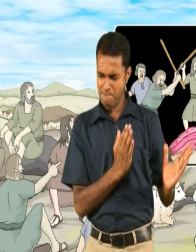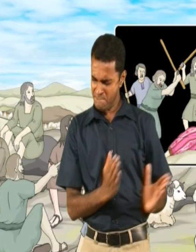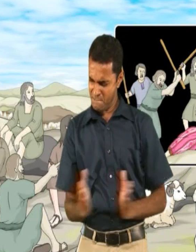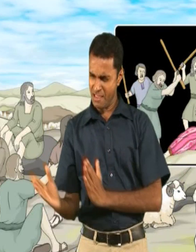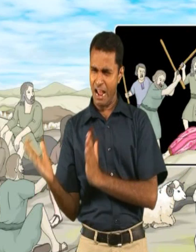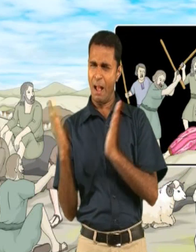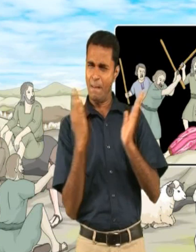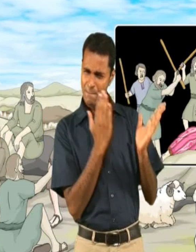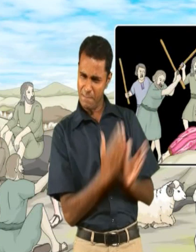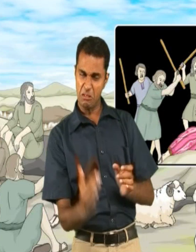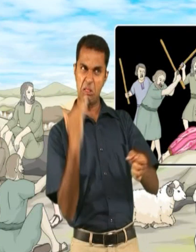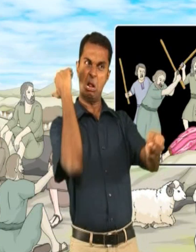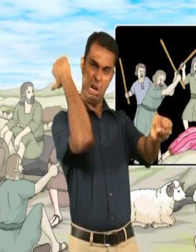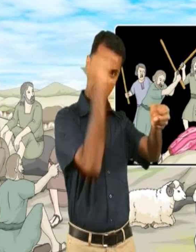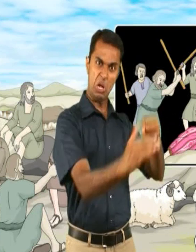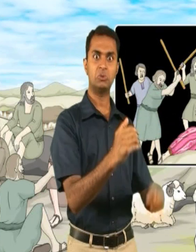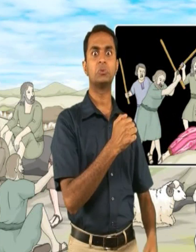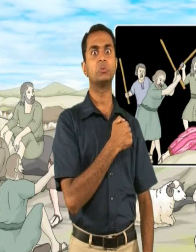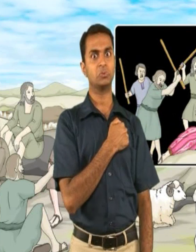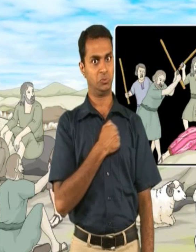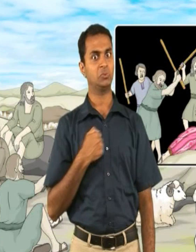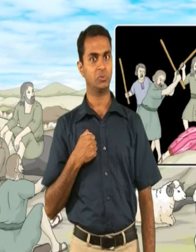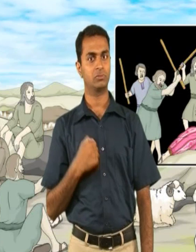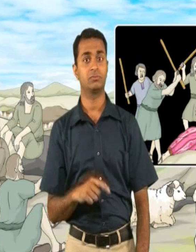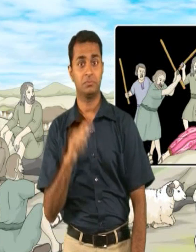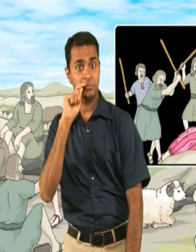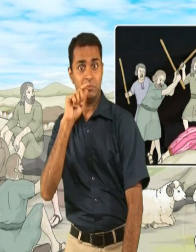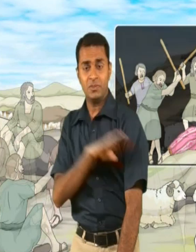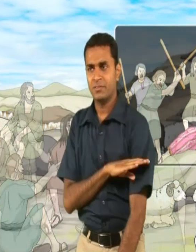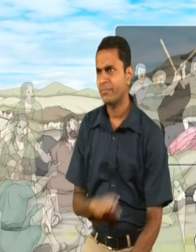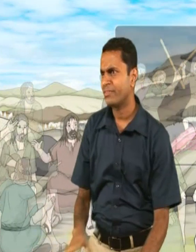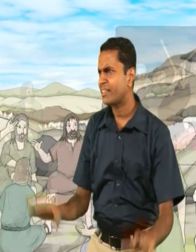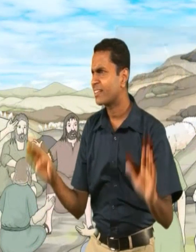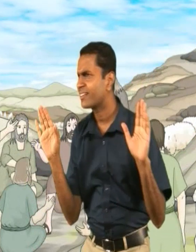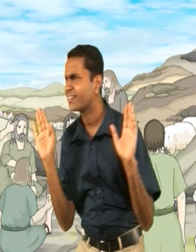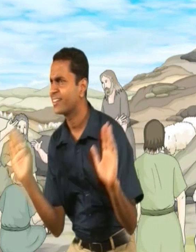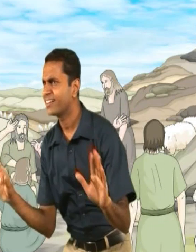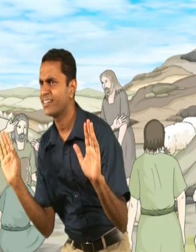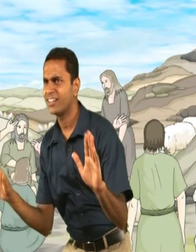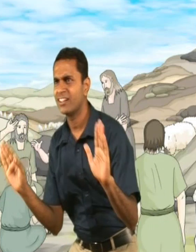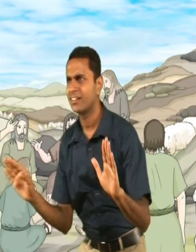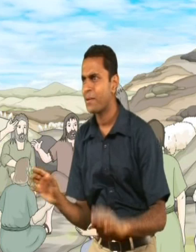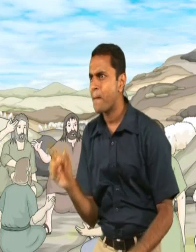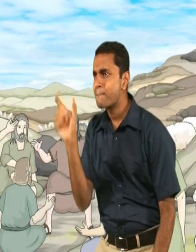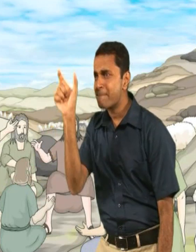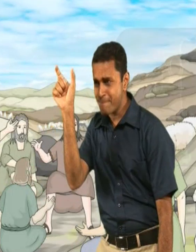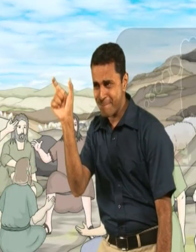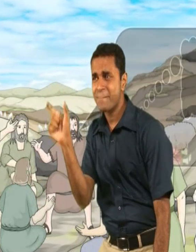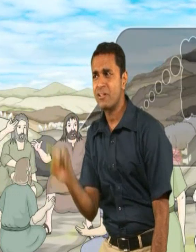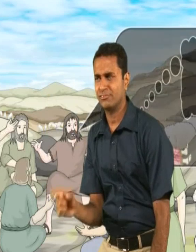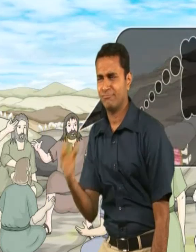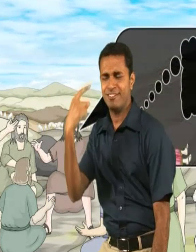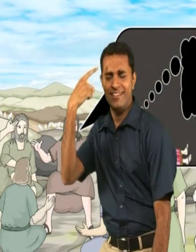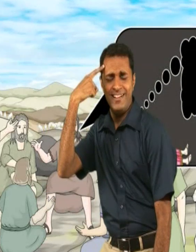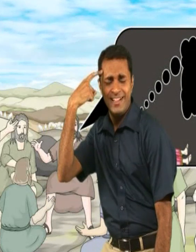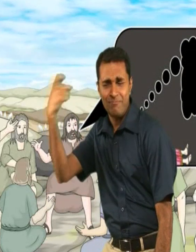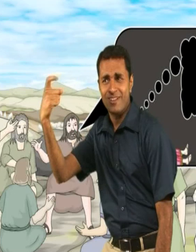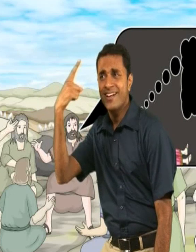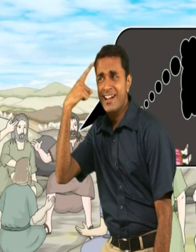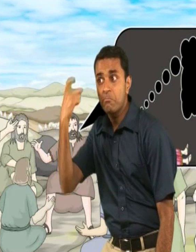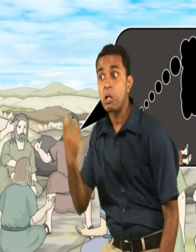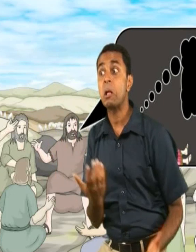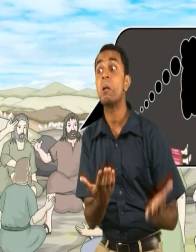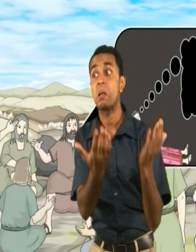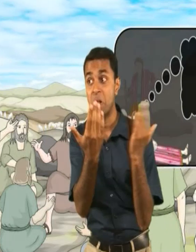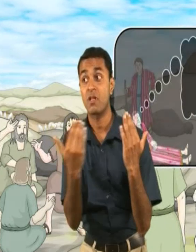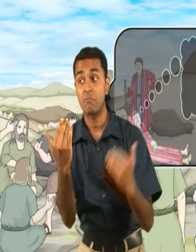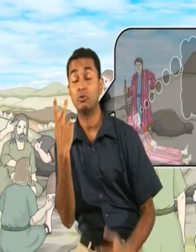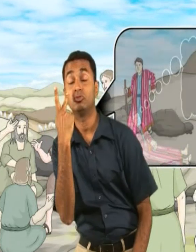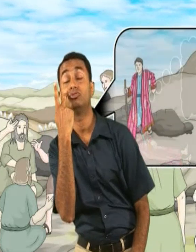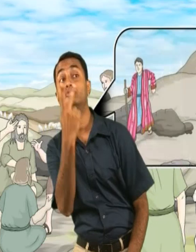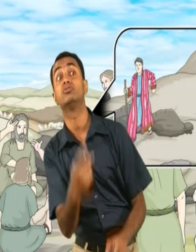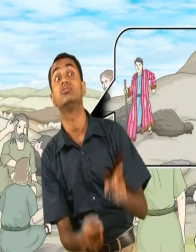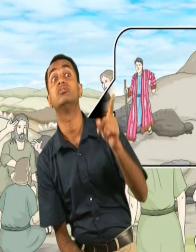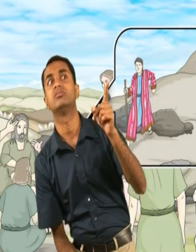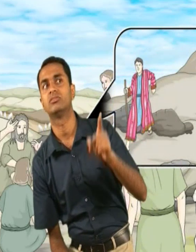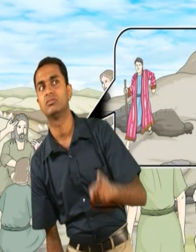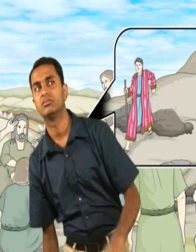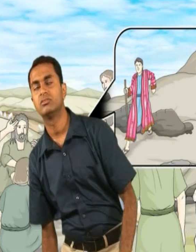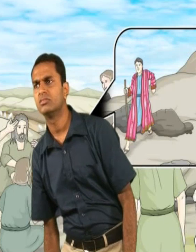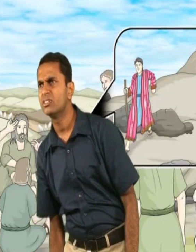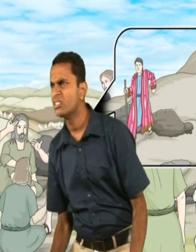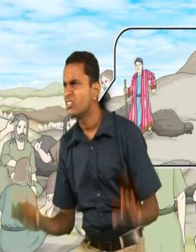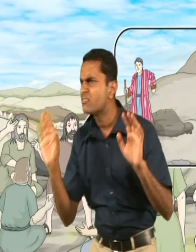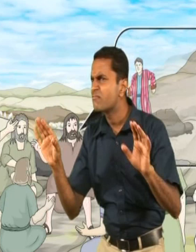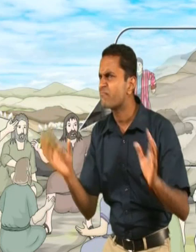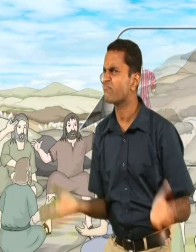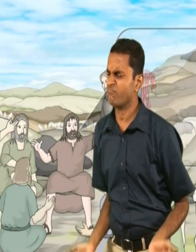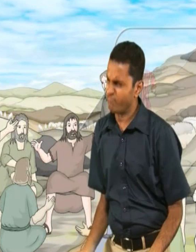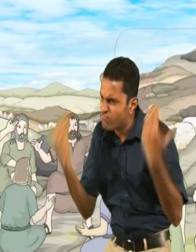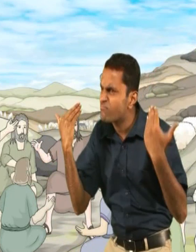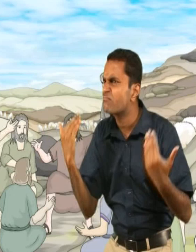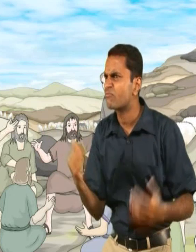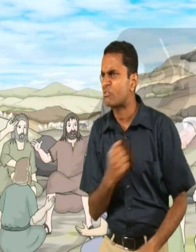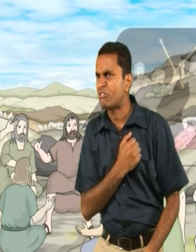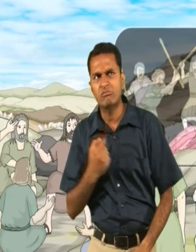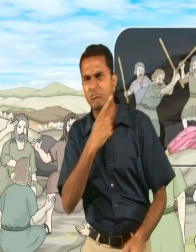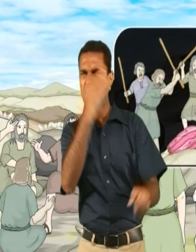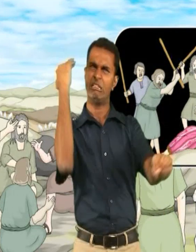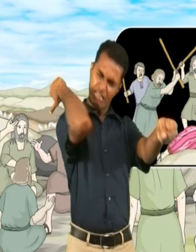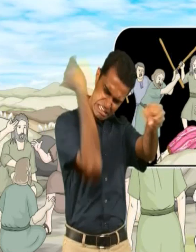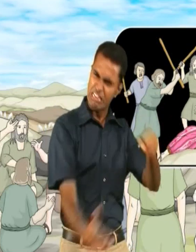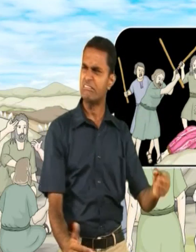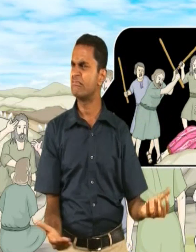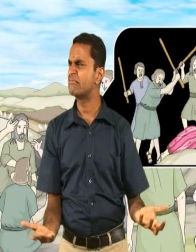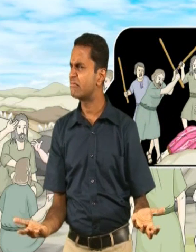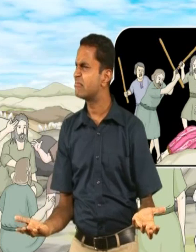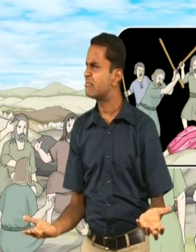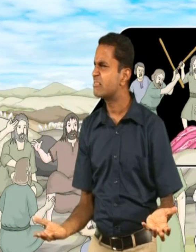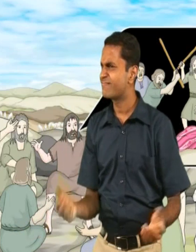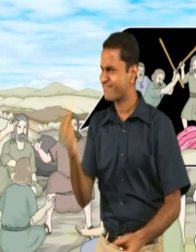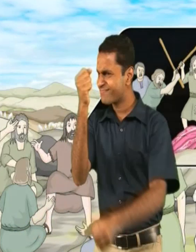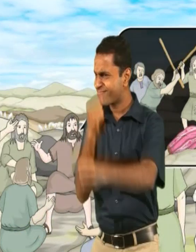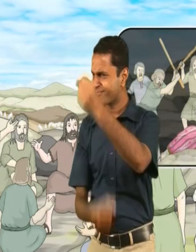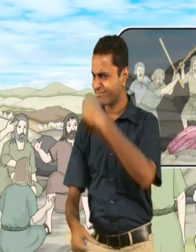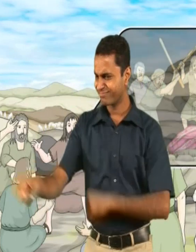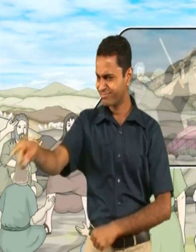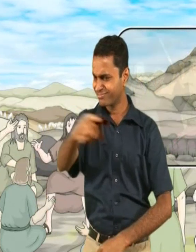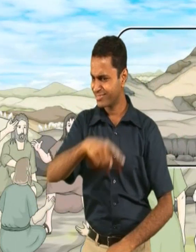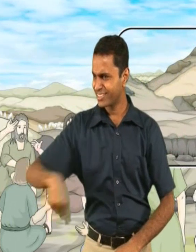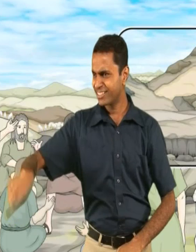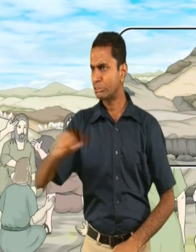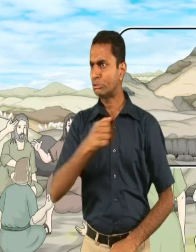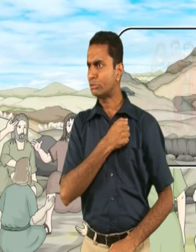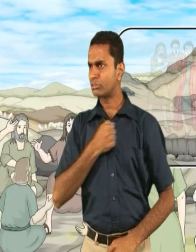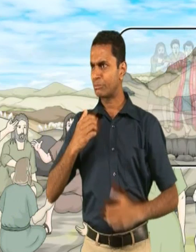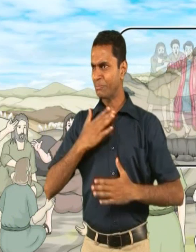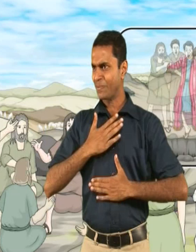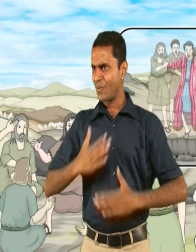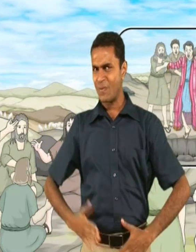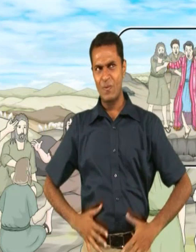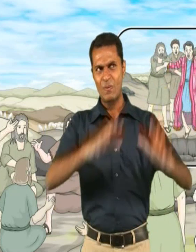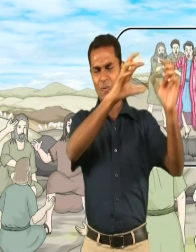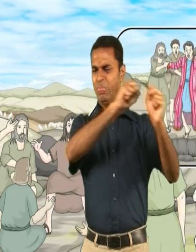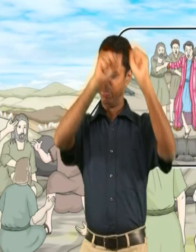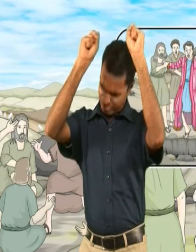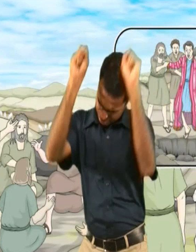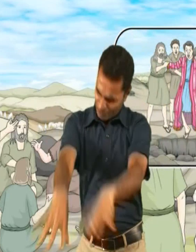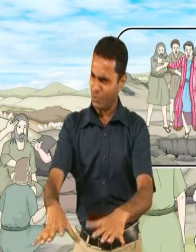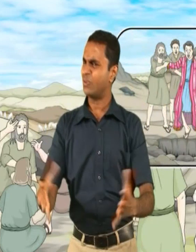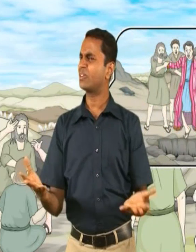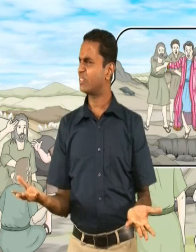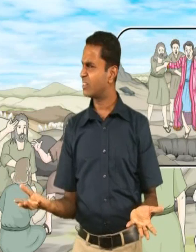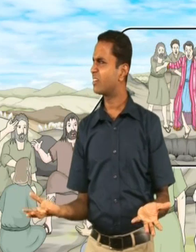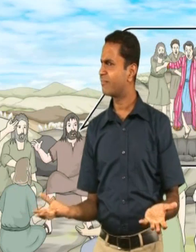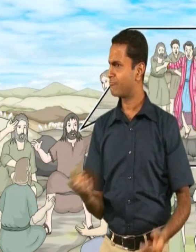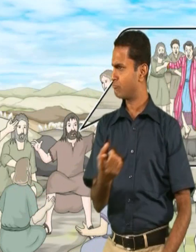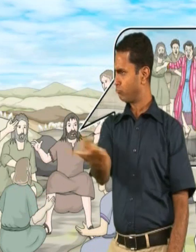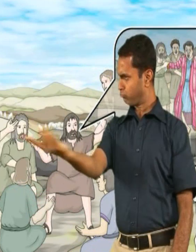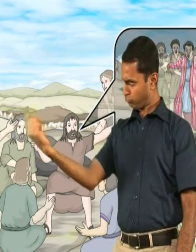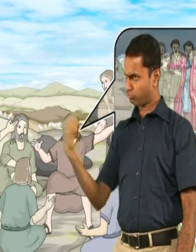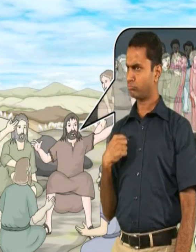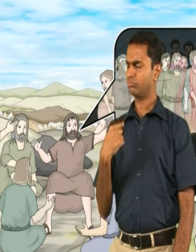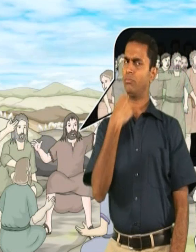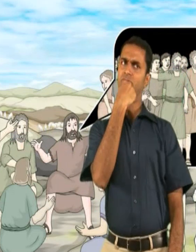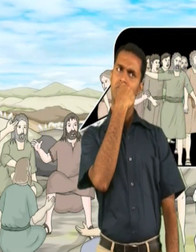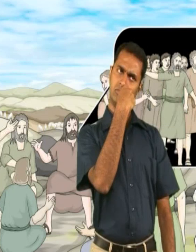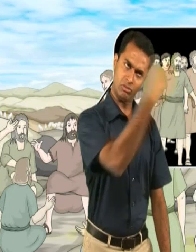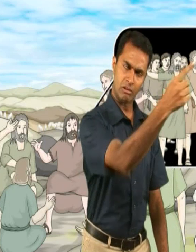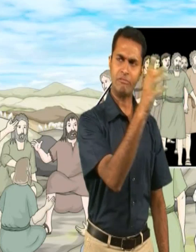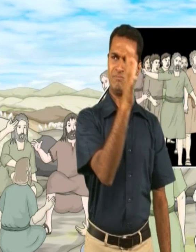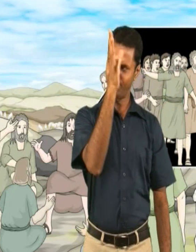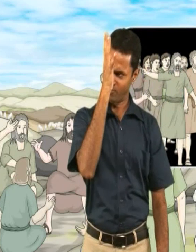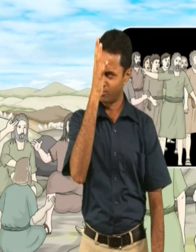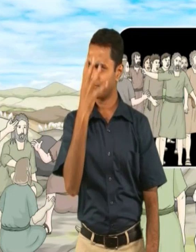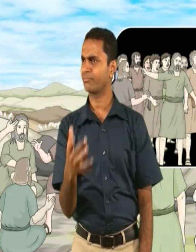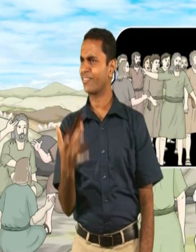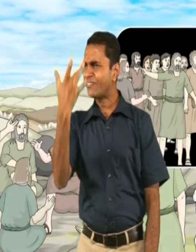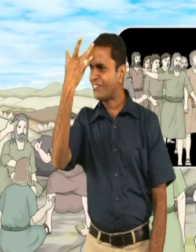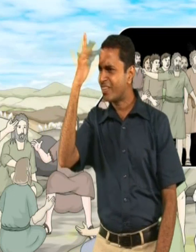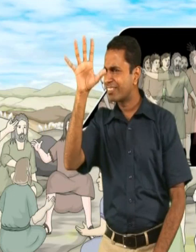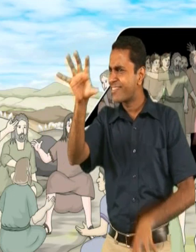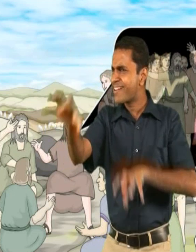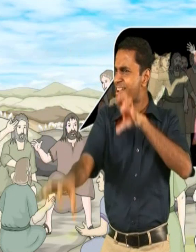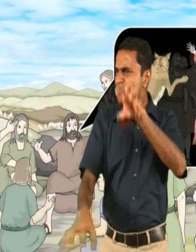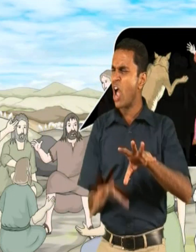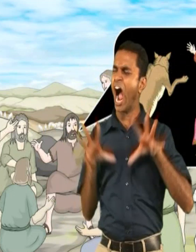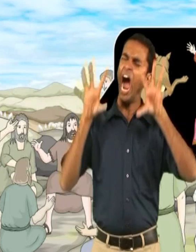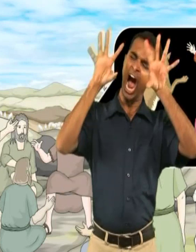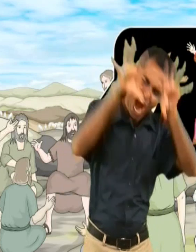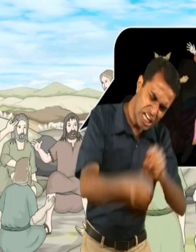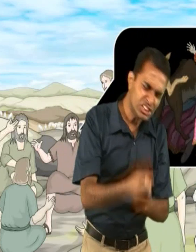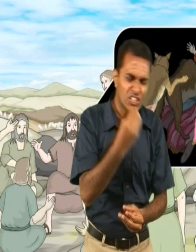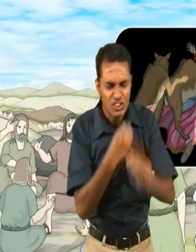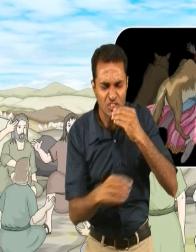“Here comes that dreamer!” they said to one another. “Come now, let us kill him and throw him into one of the pits.